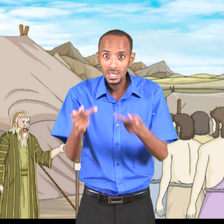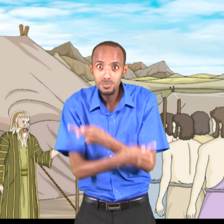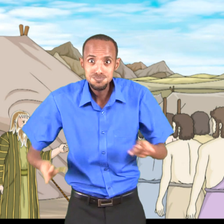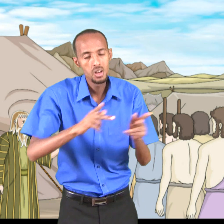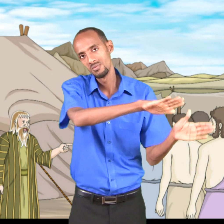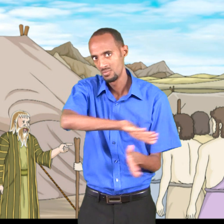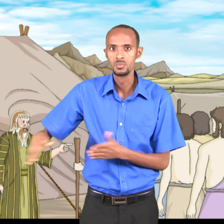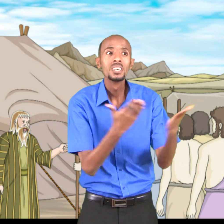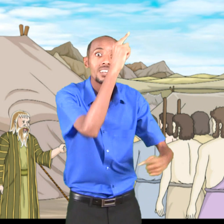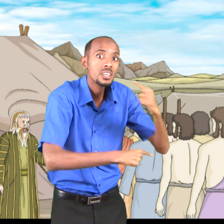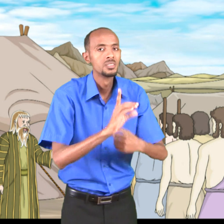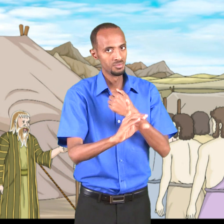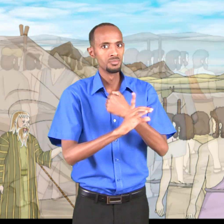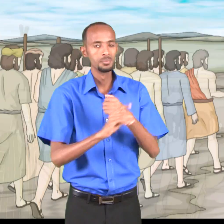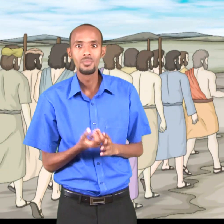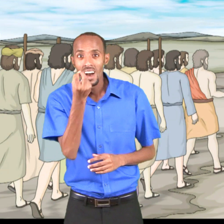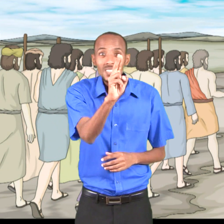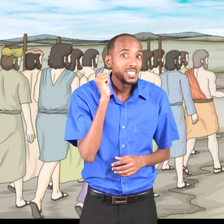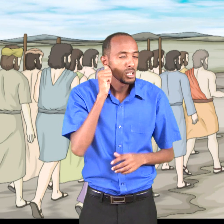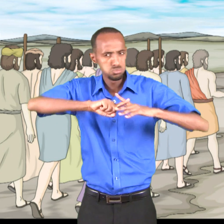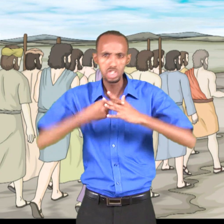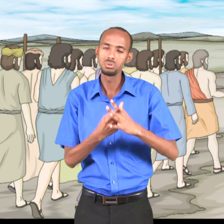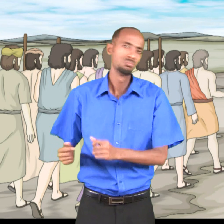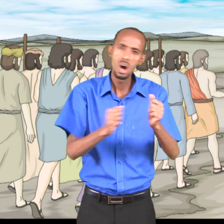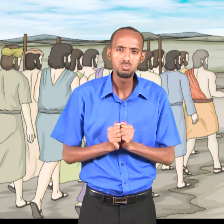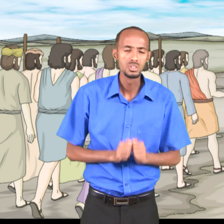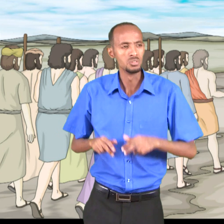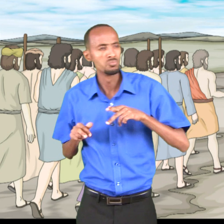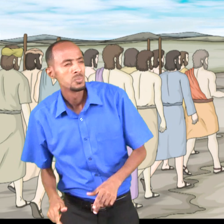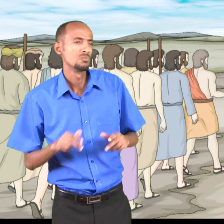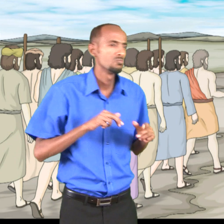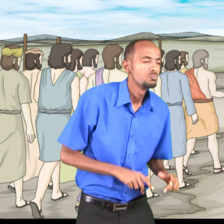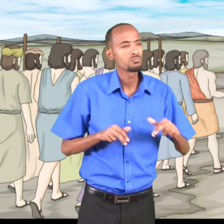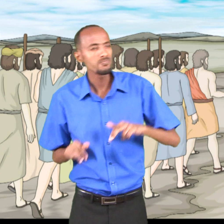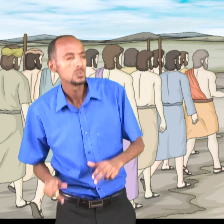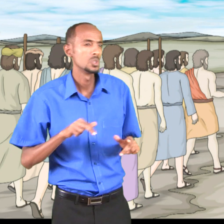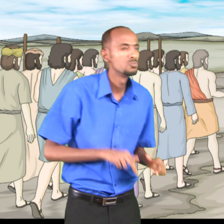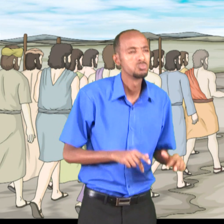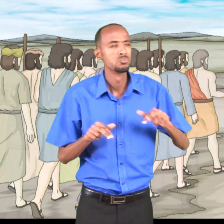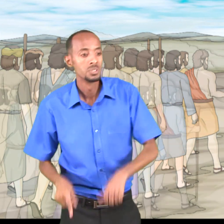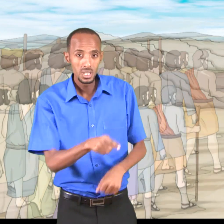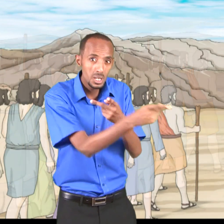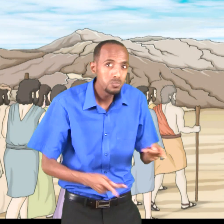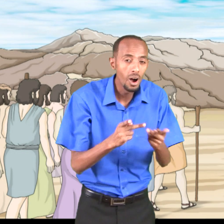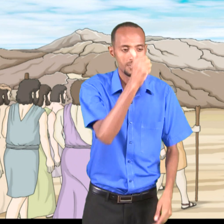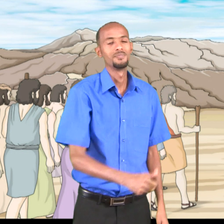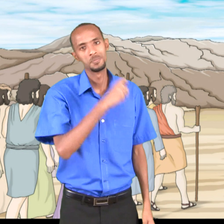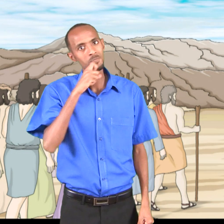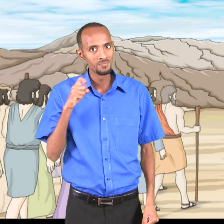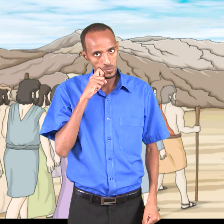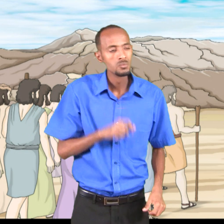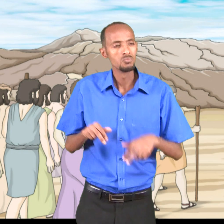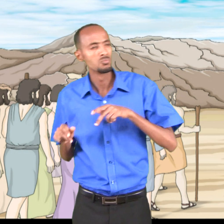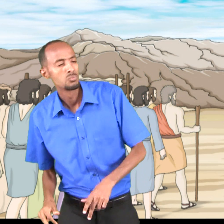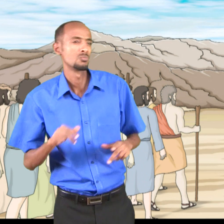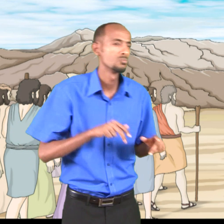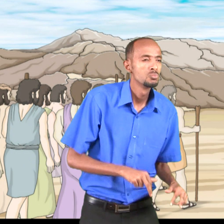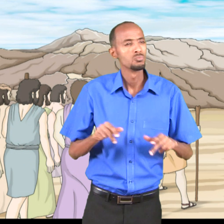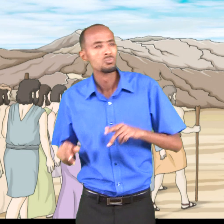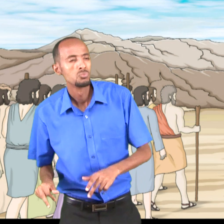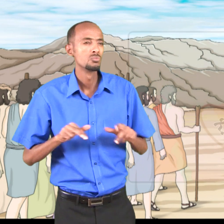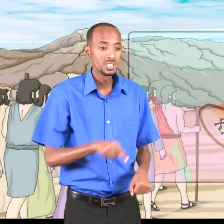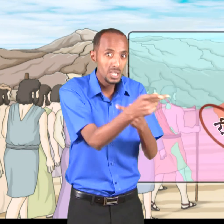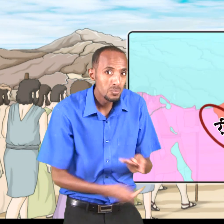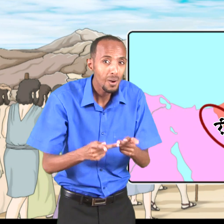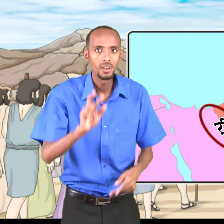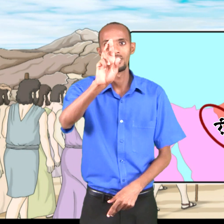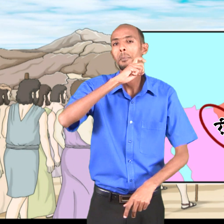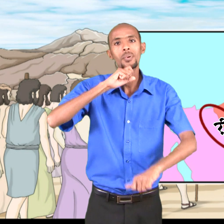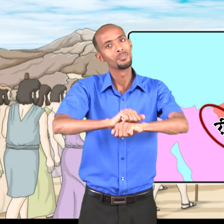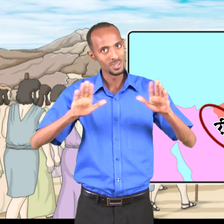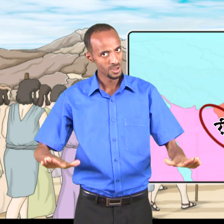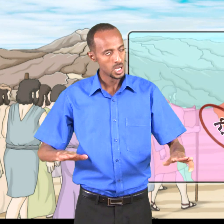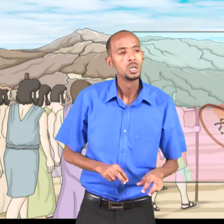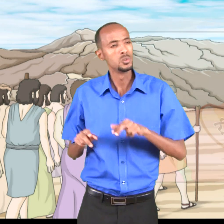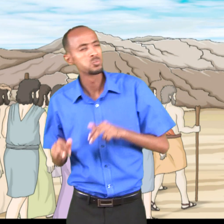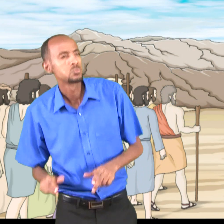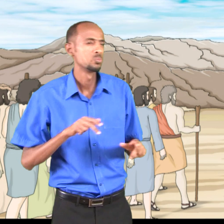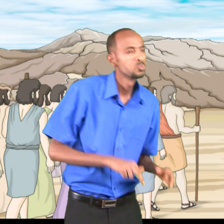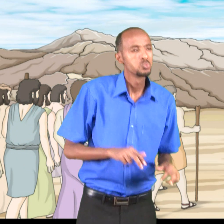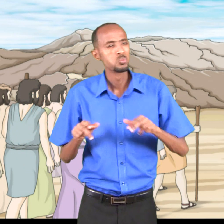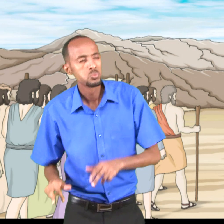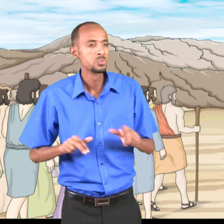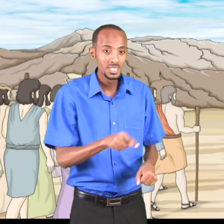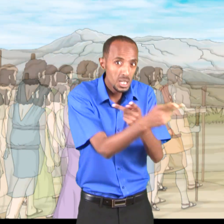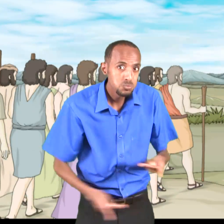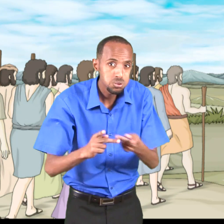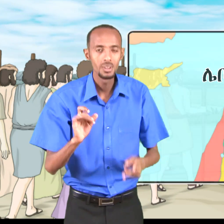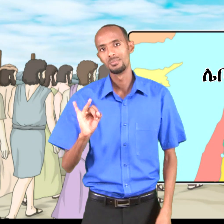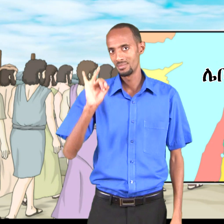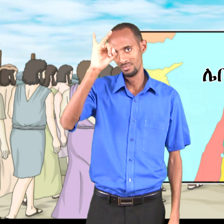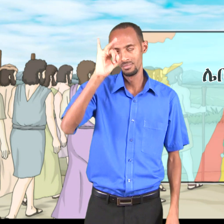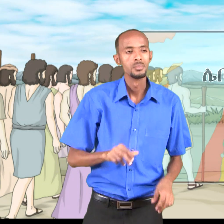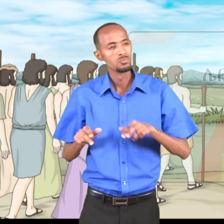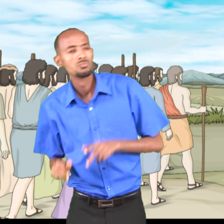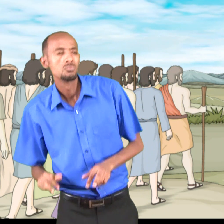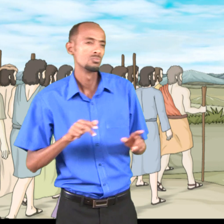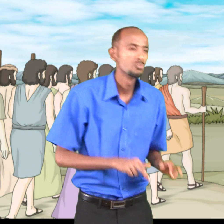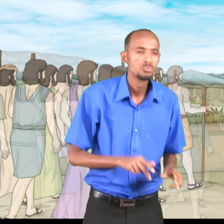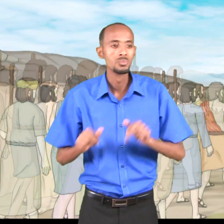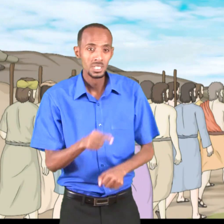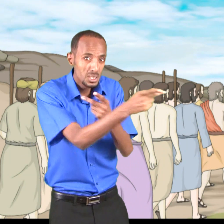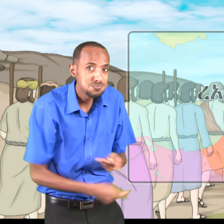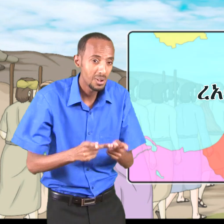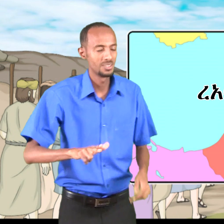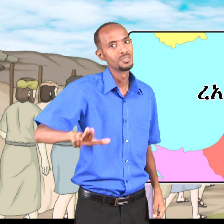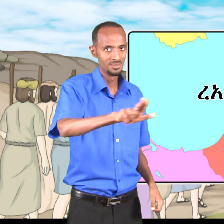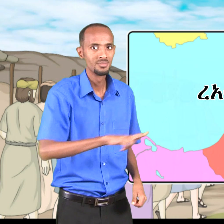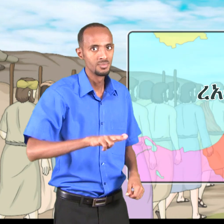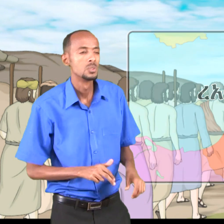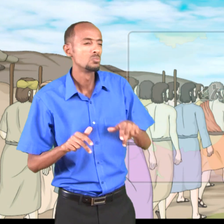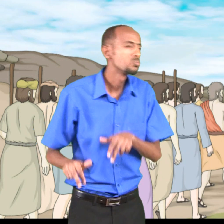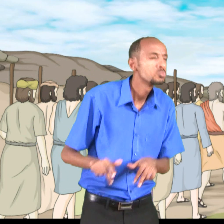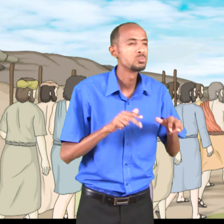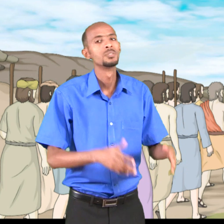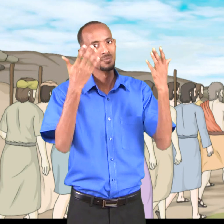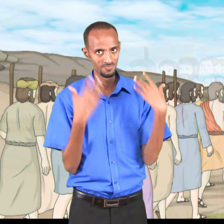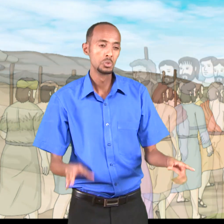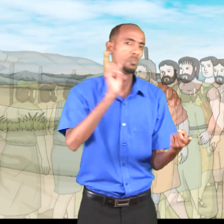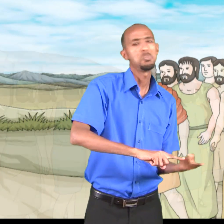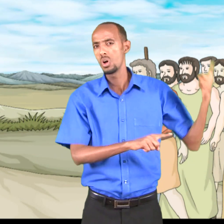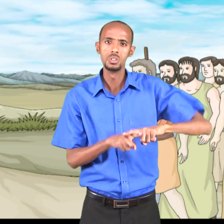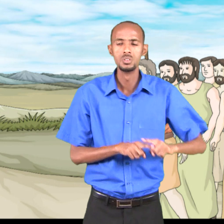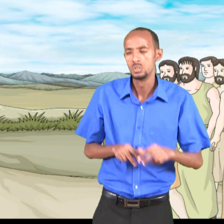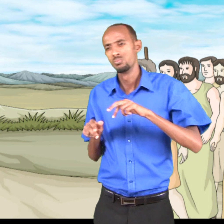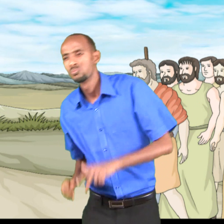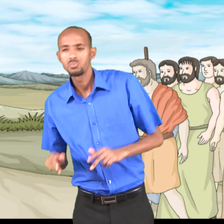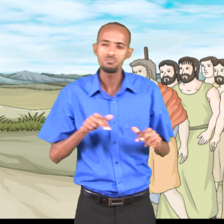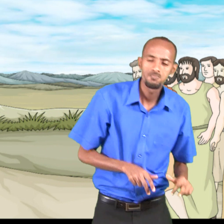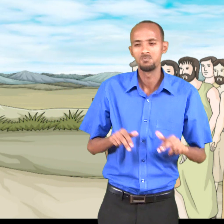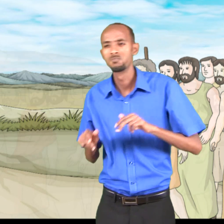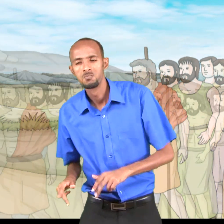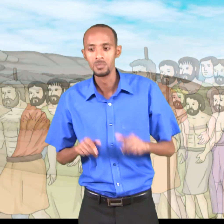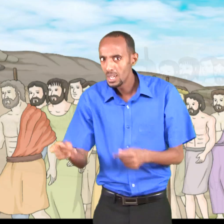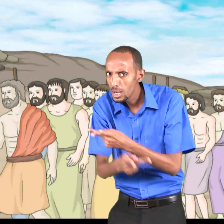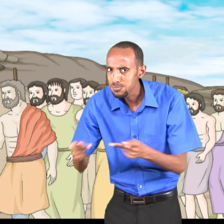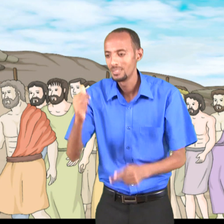(It was the season for the first ripe grapes.) So they went up and spied out the land from the Wilderness of Zin as far as Rehob, toward Lebo-hamath.